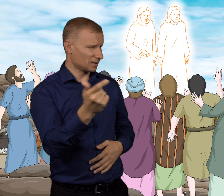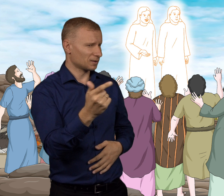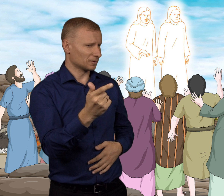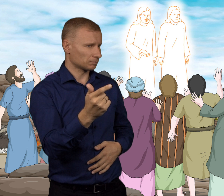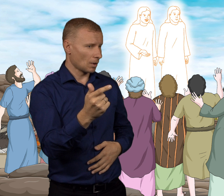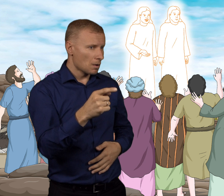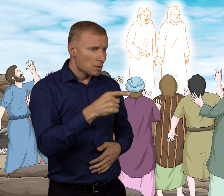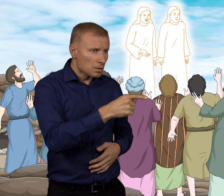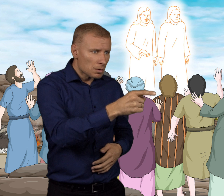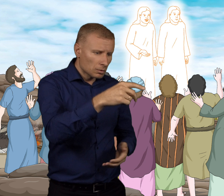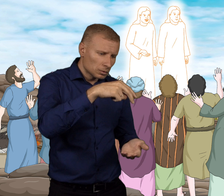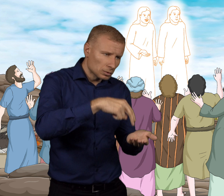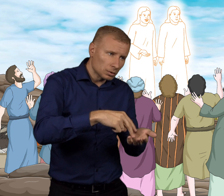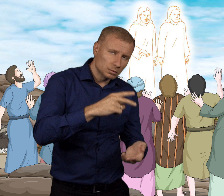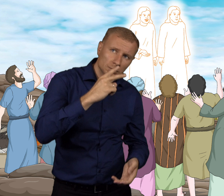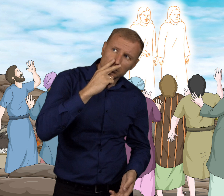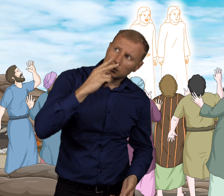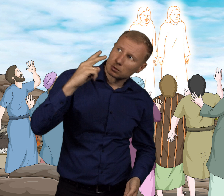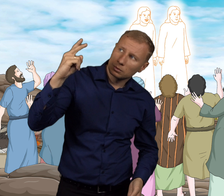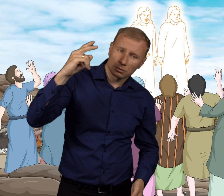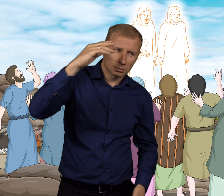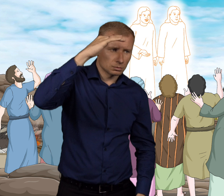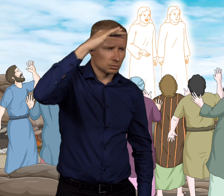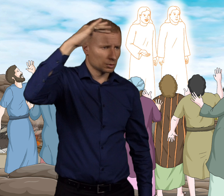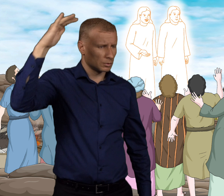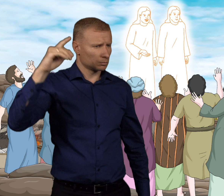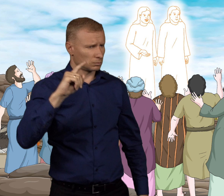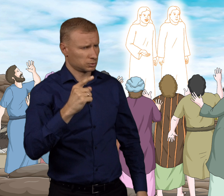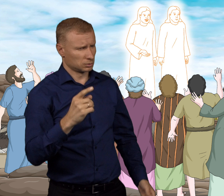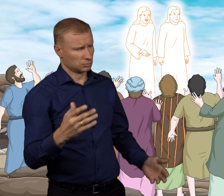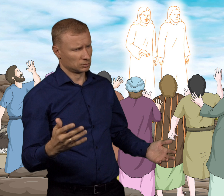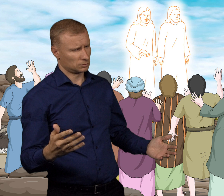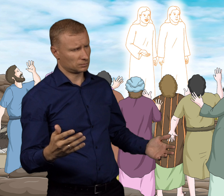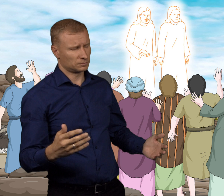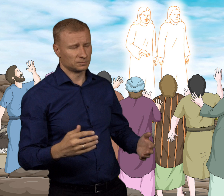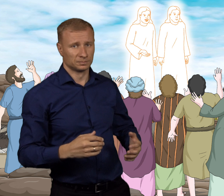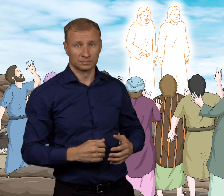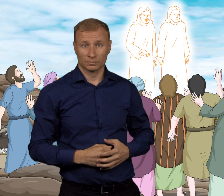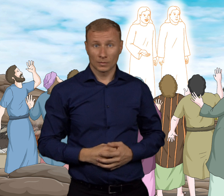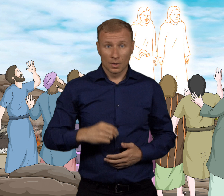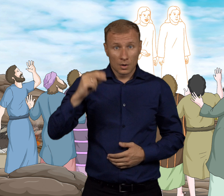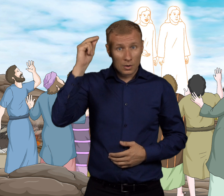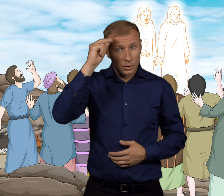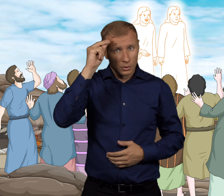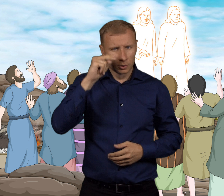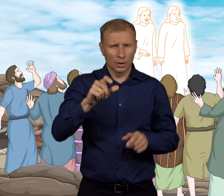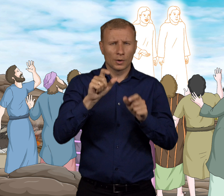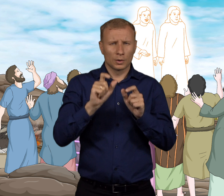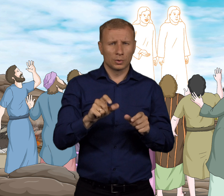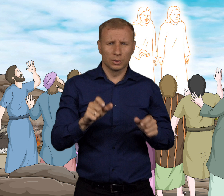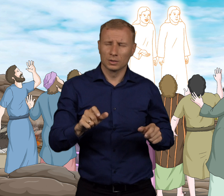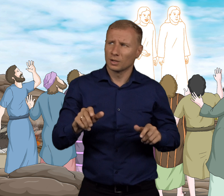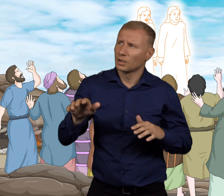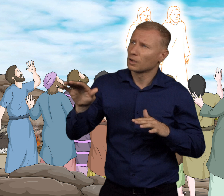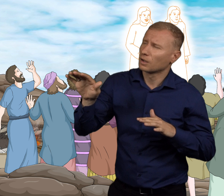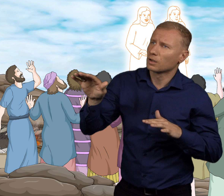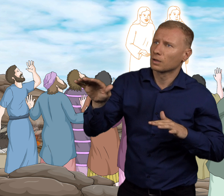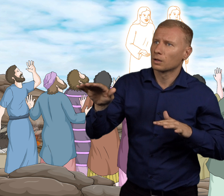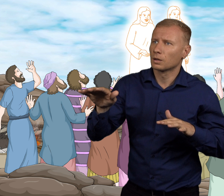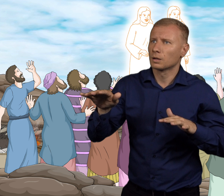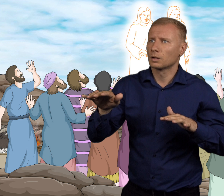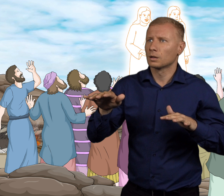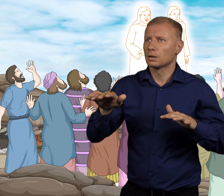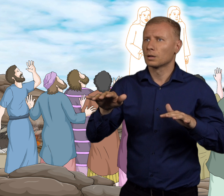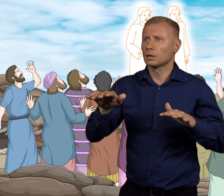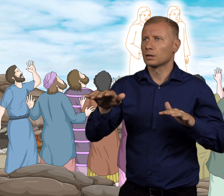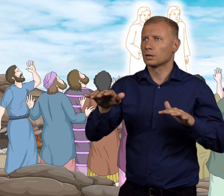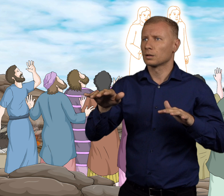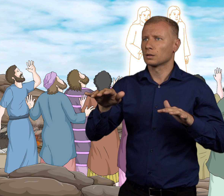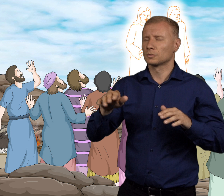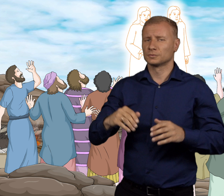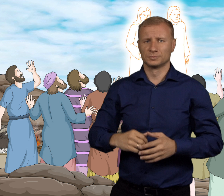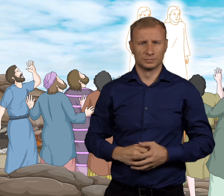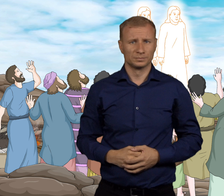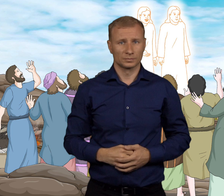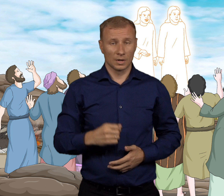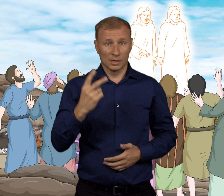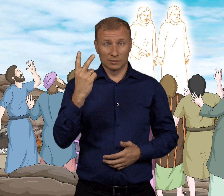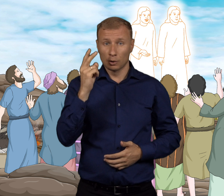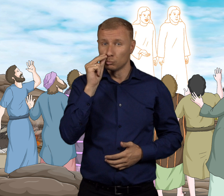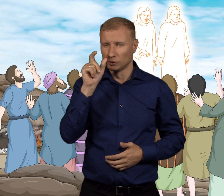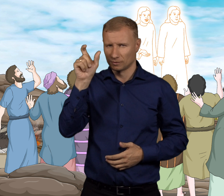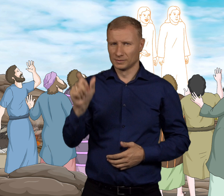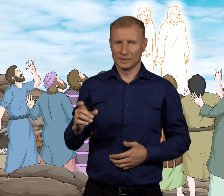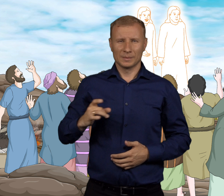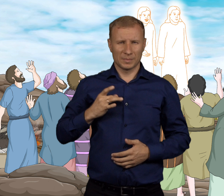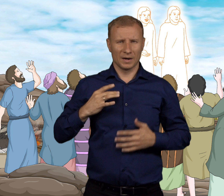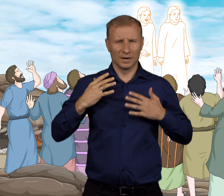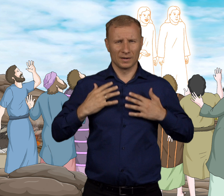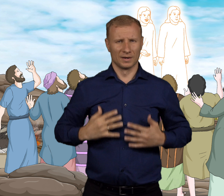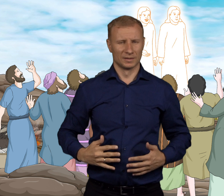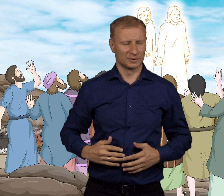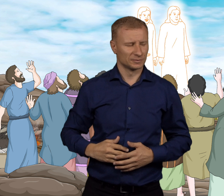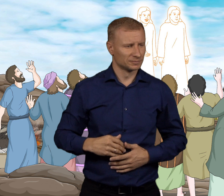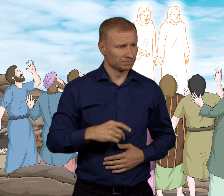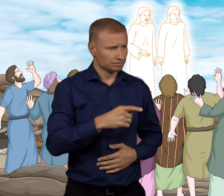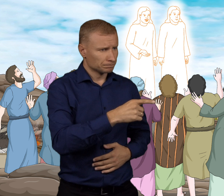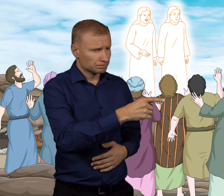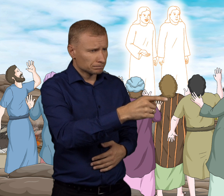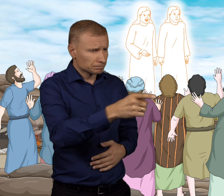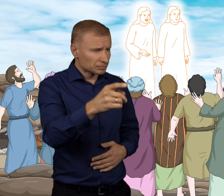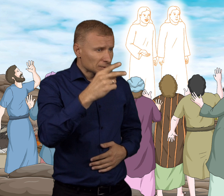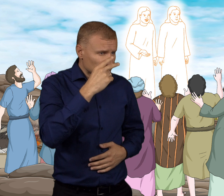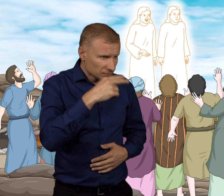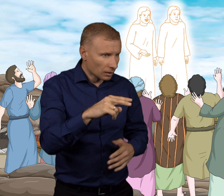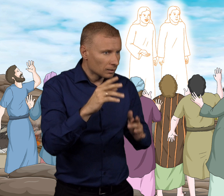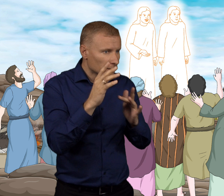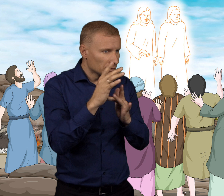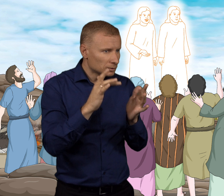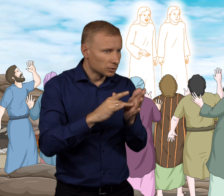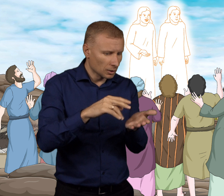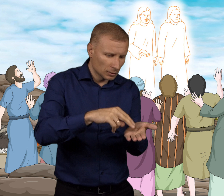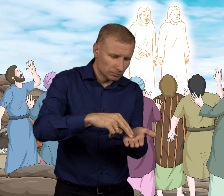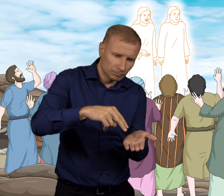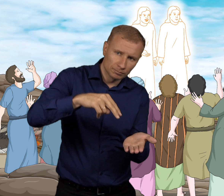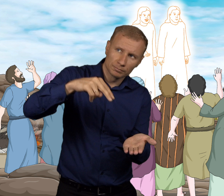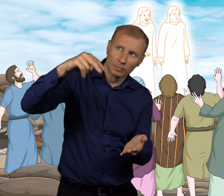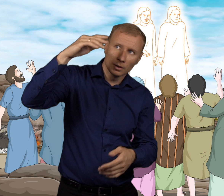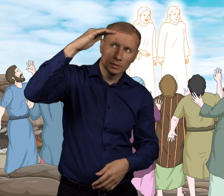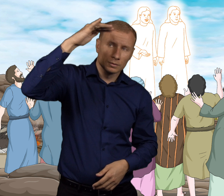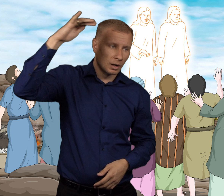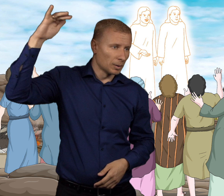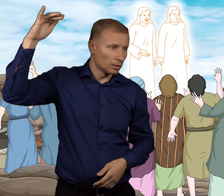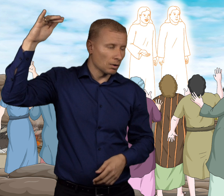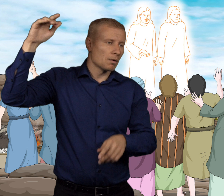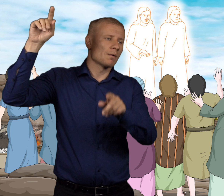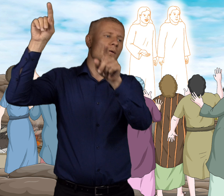“Men of Galilee,” they said, “why do you stand here looking into the sky?